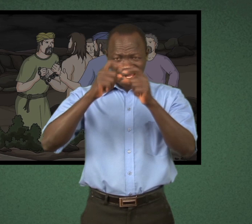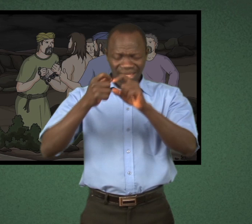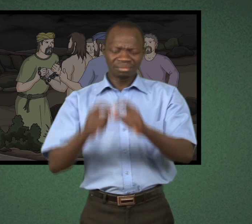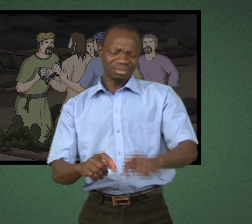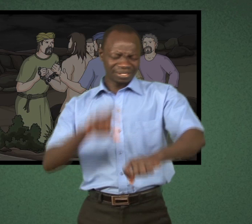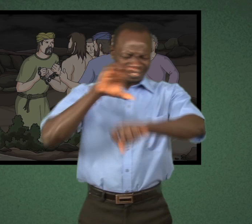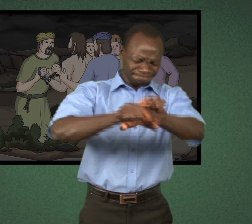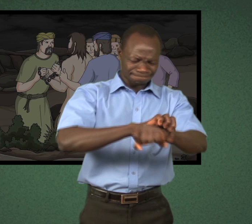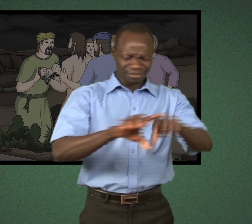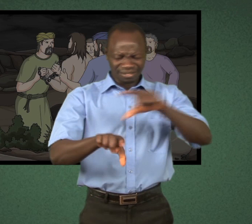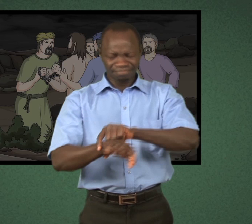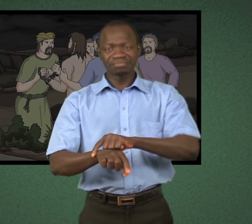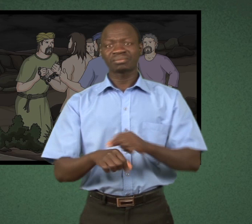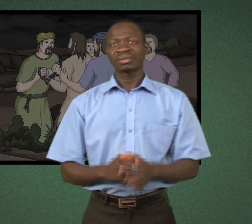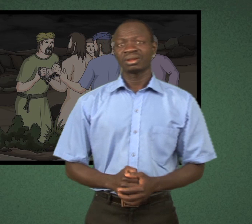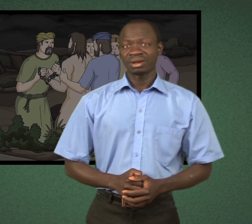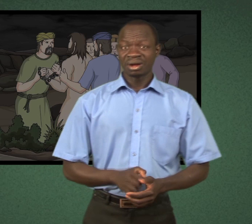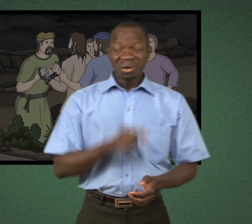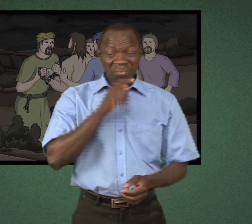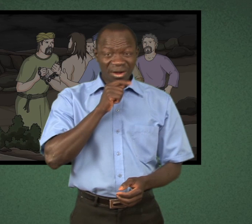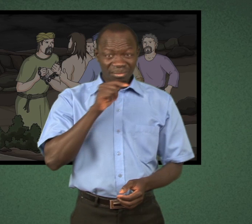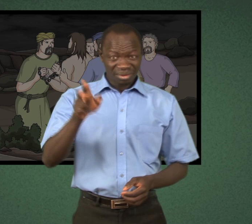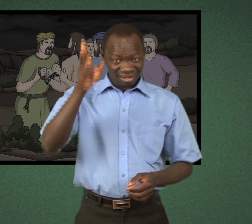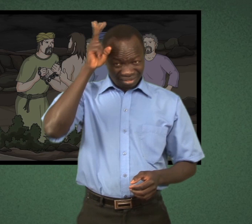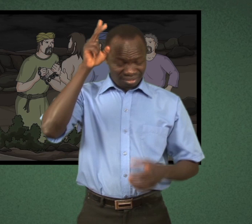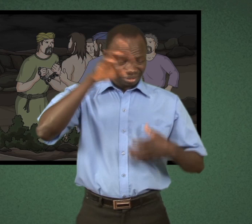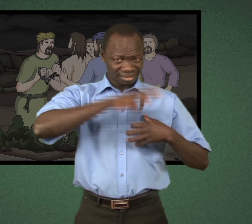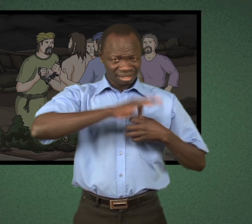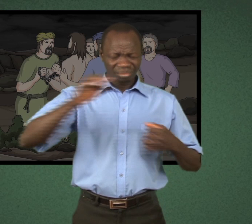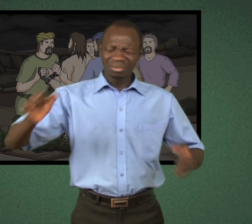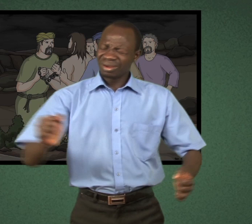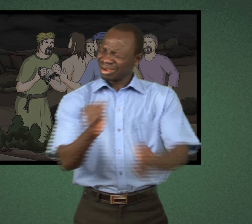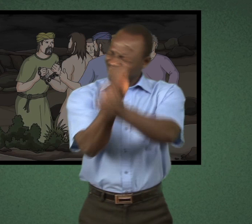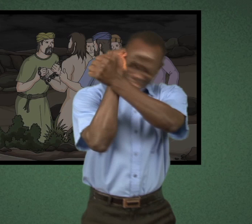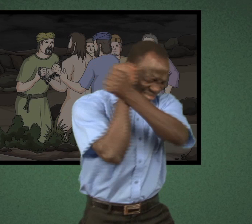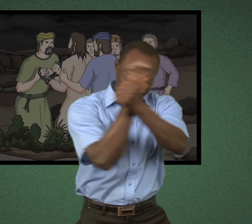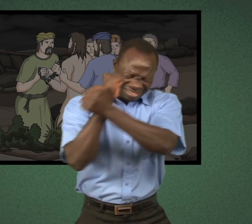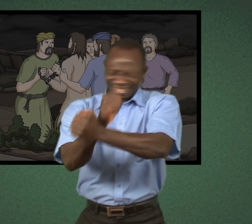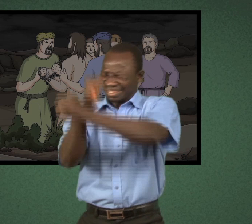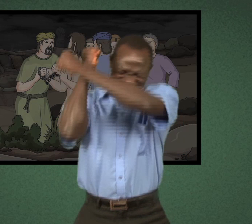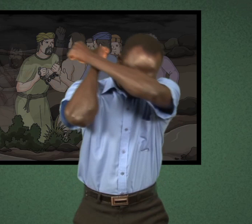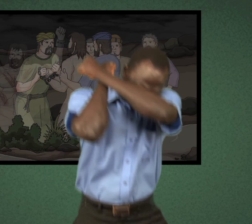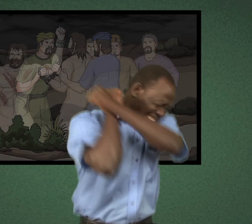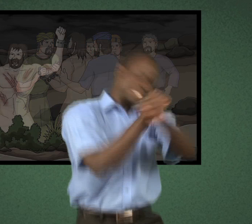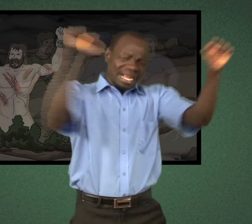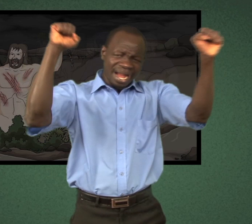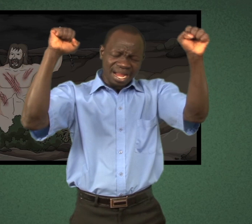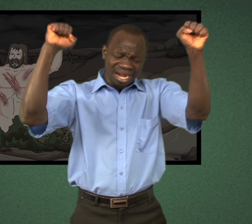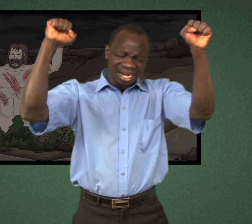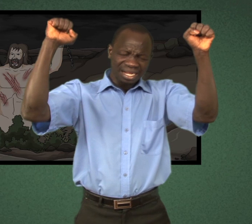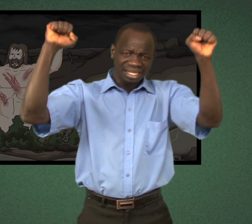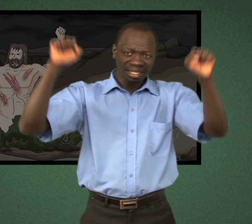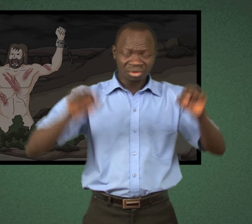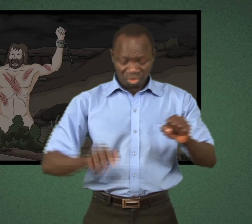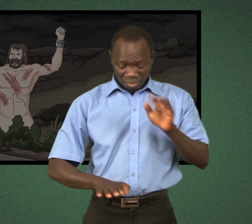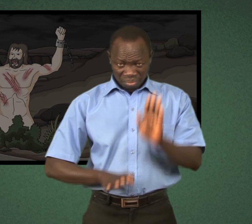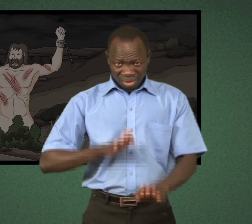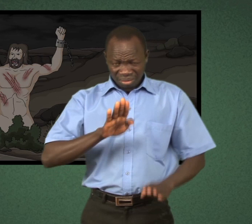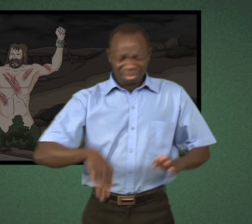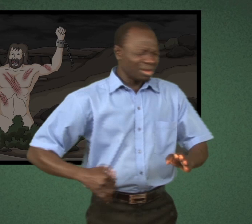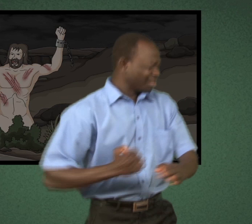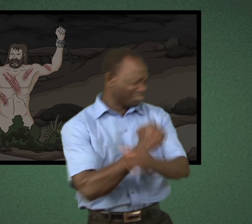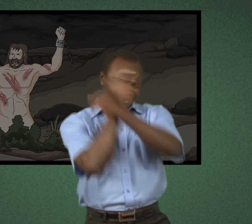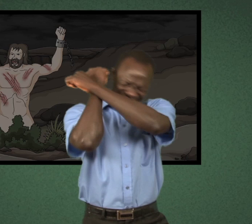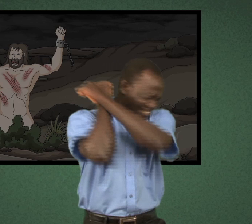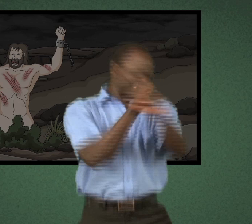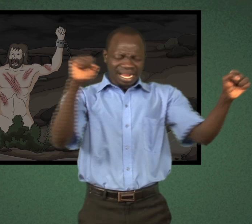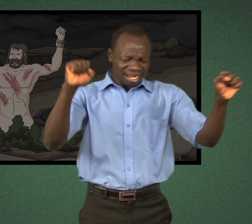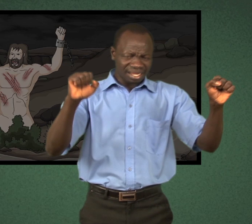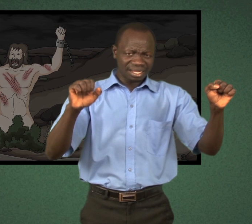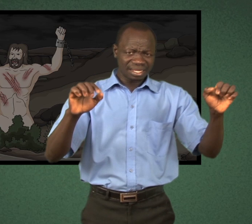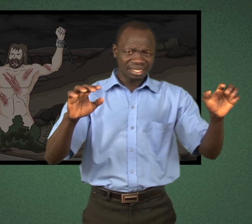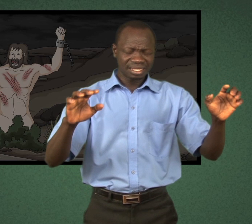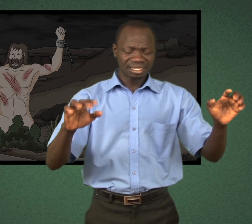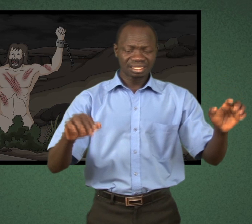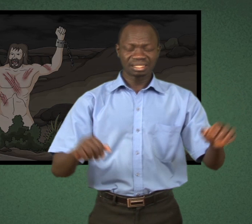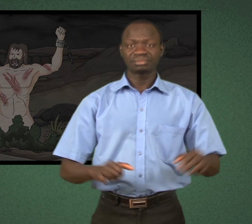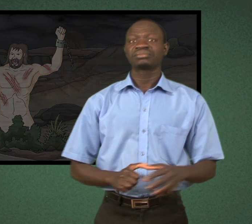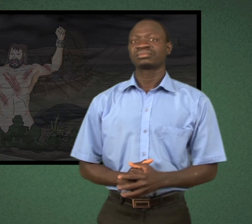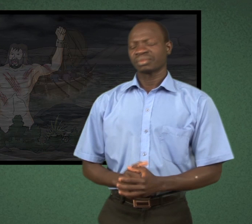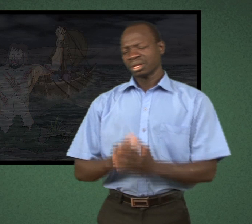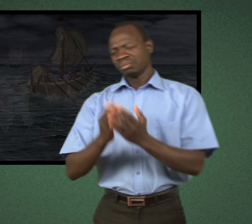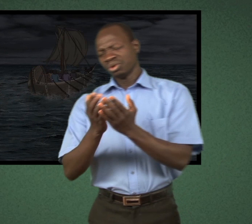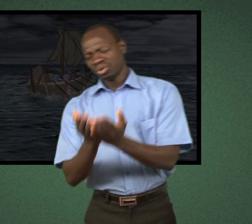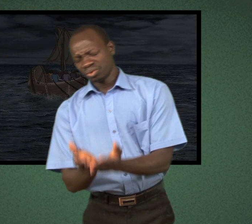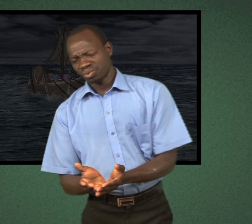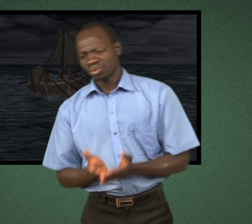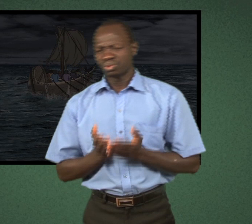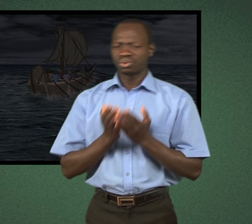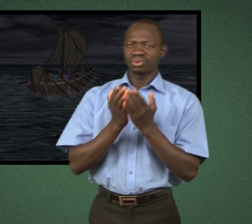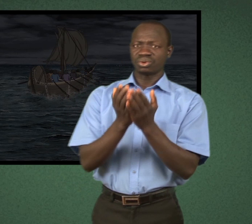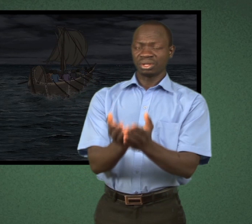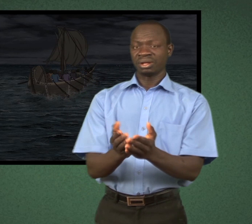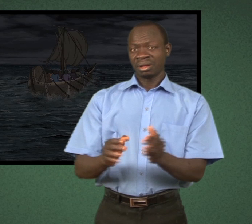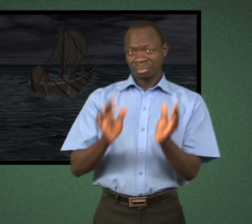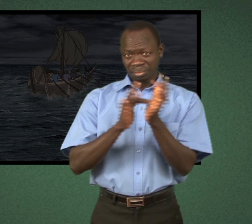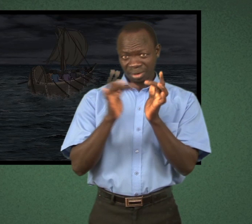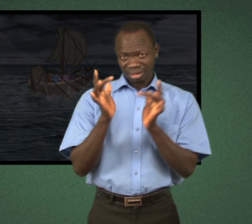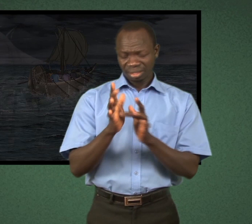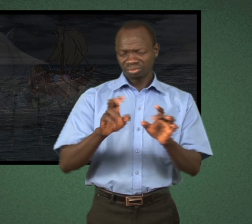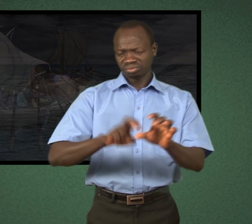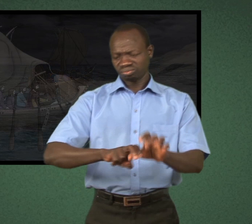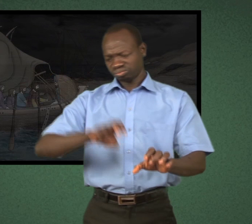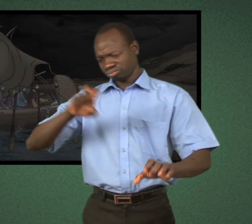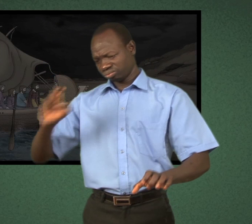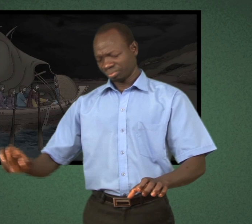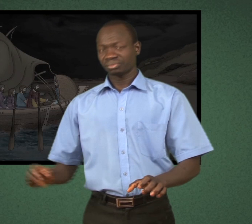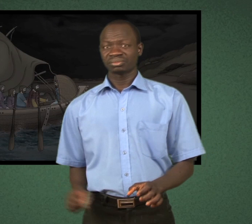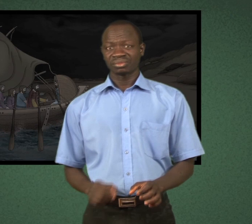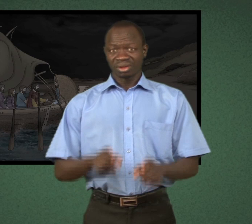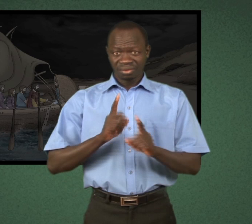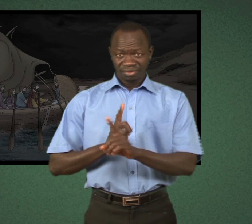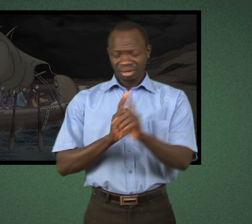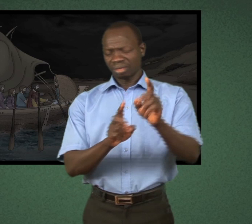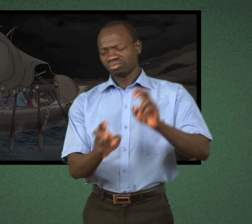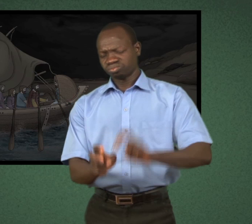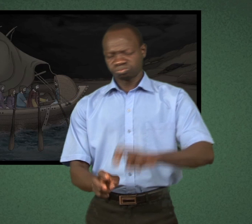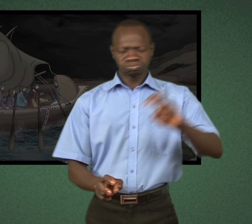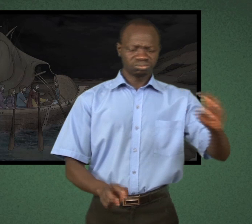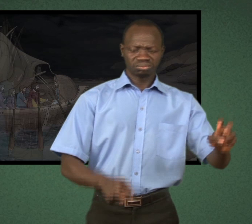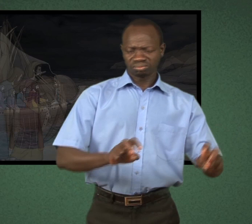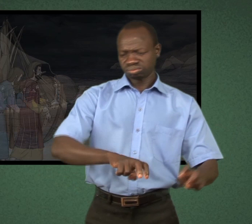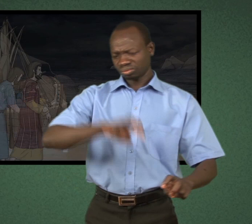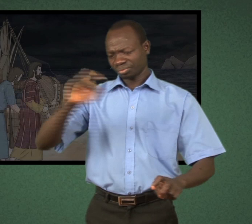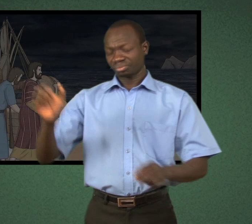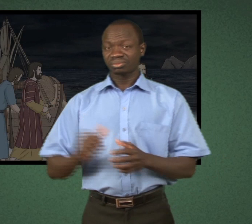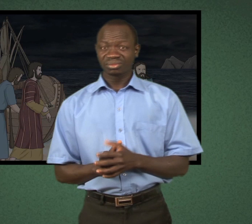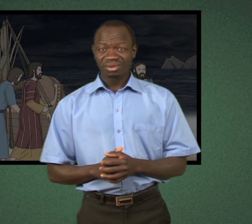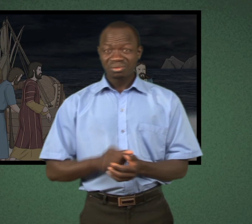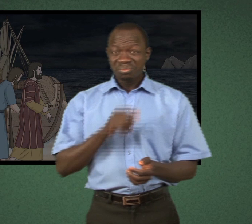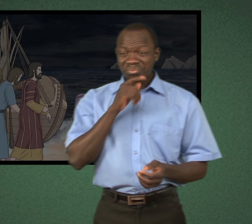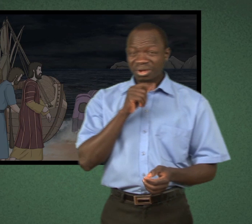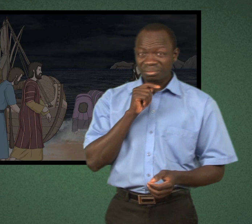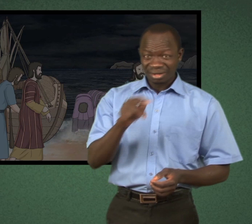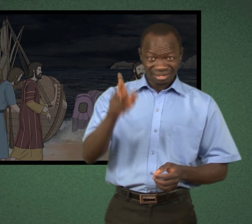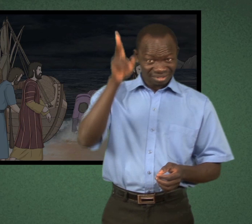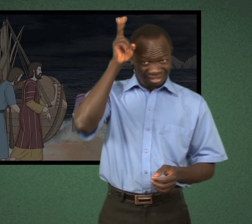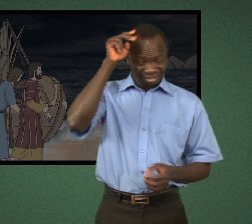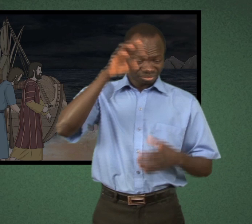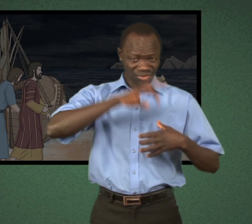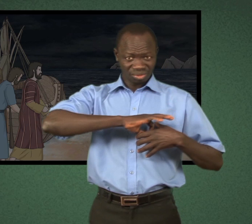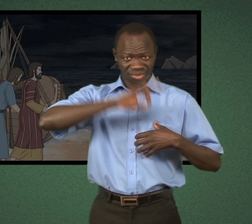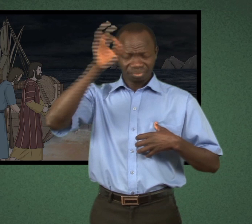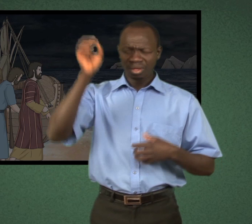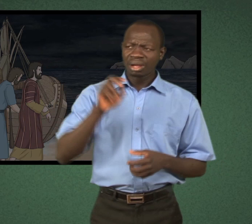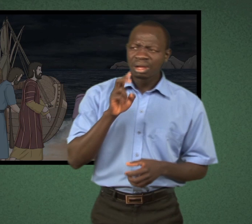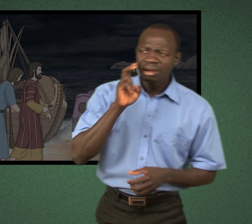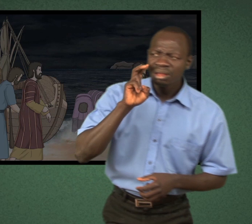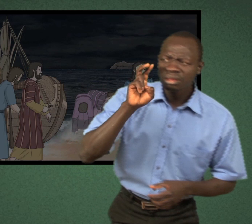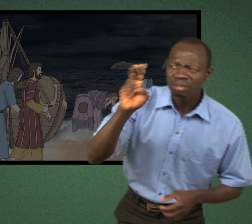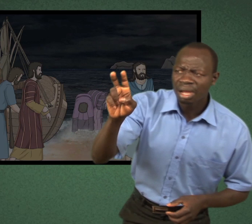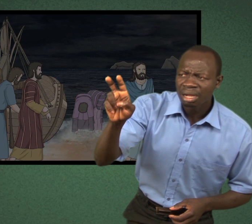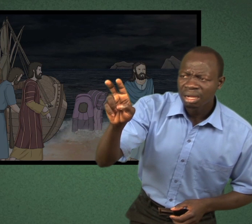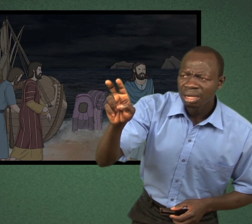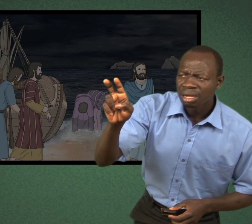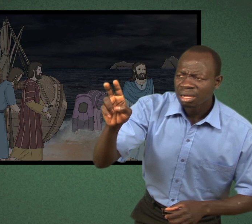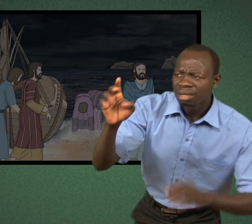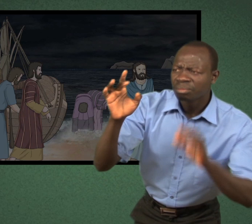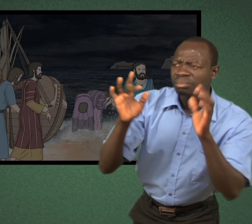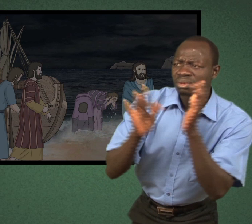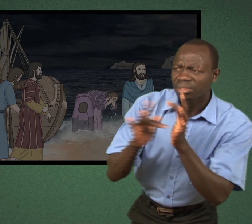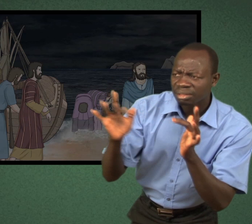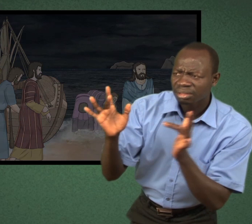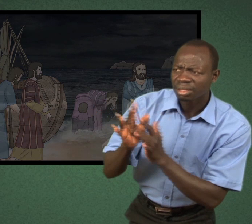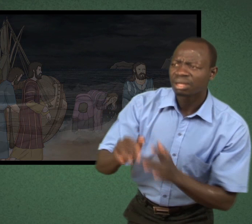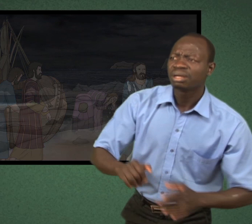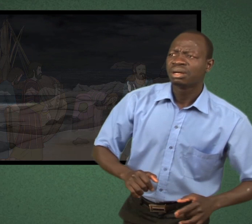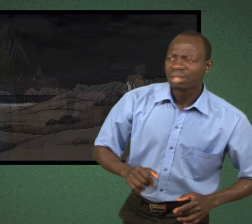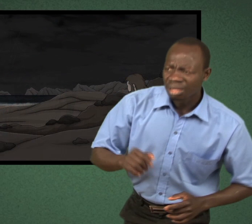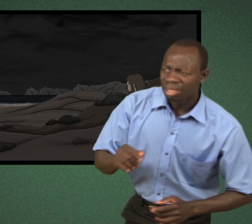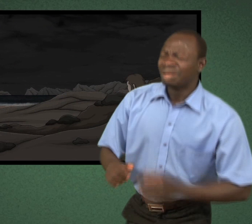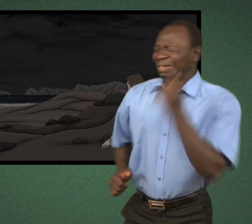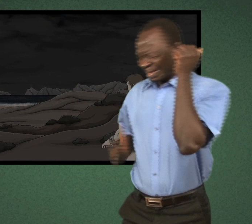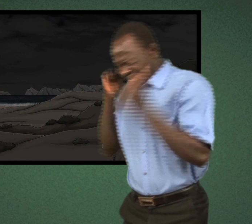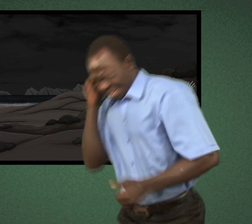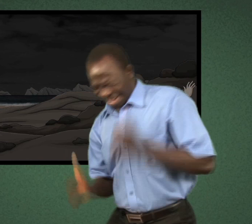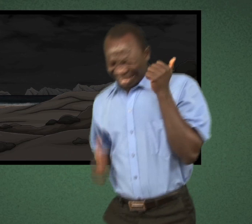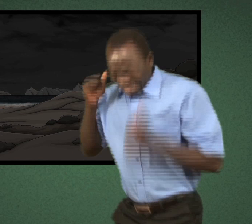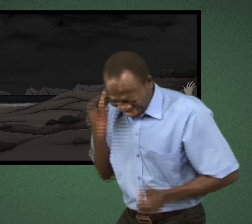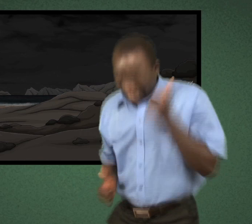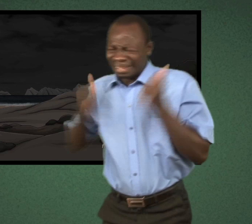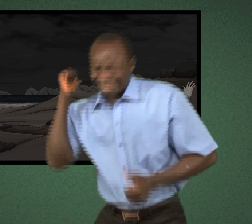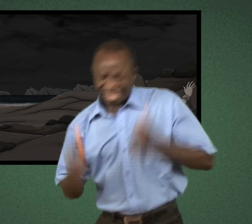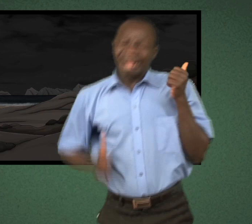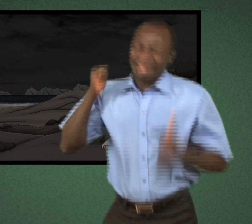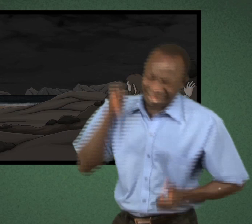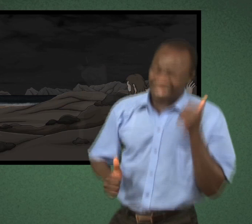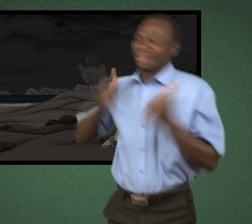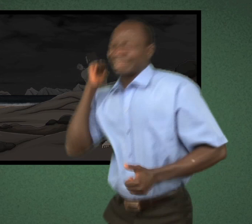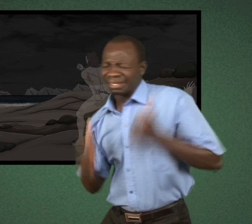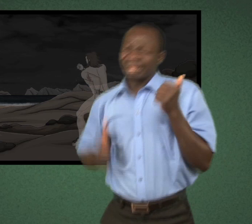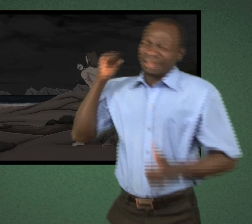When the man saw Jesus from a distance, he ran and fell on his knees before Him.